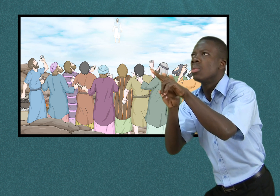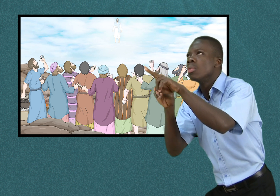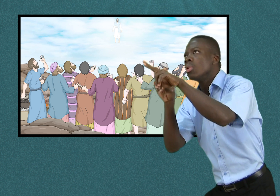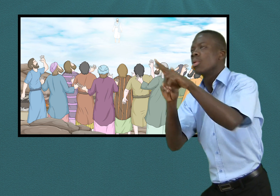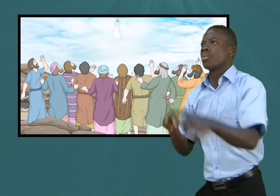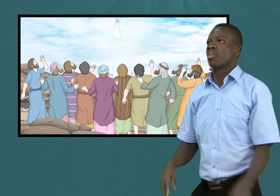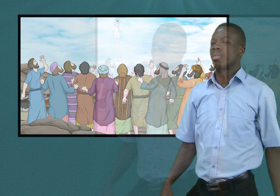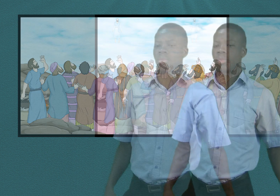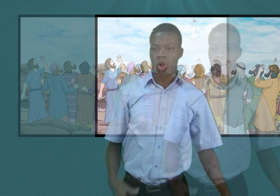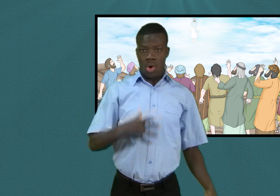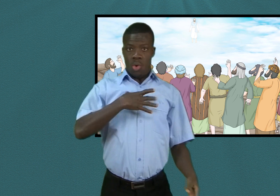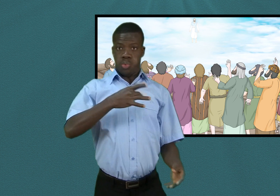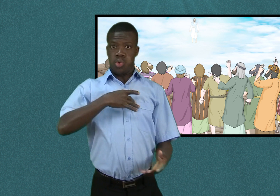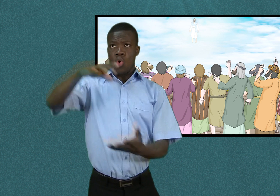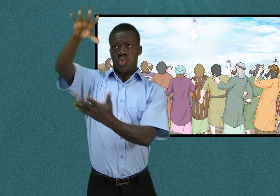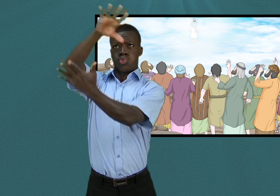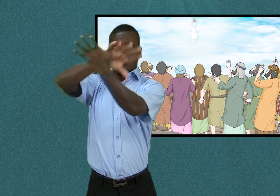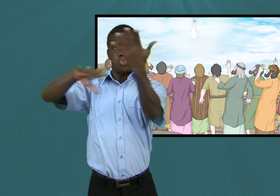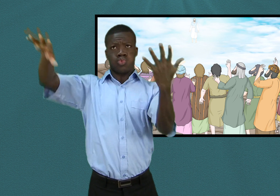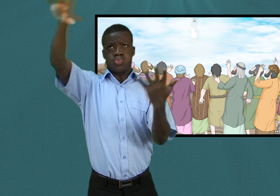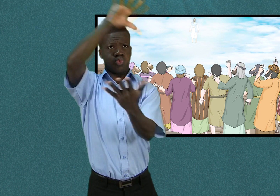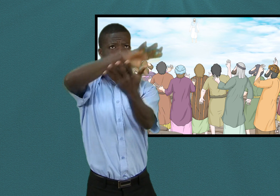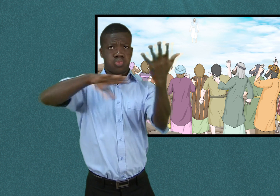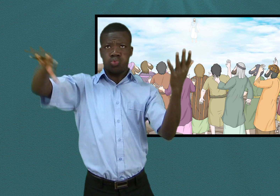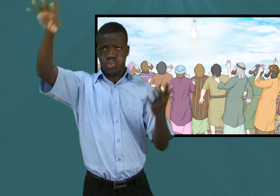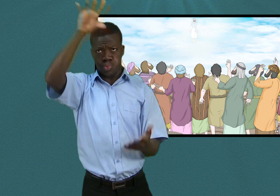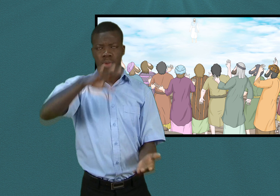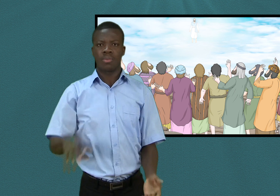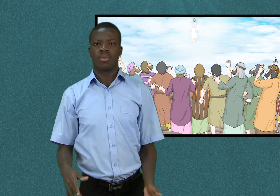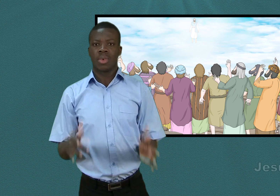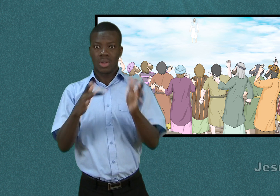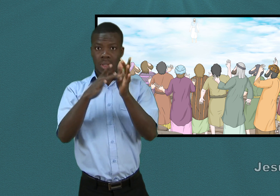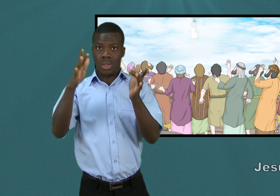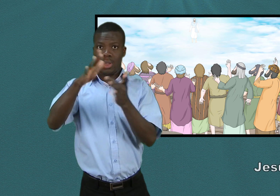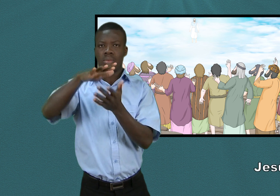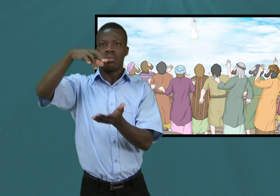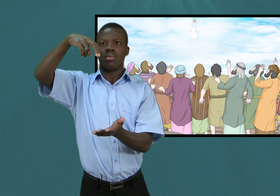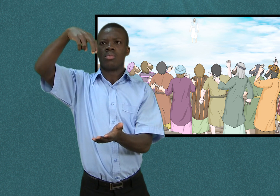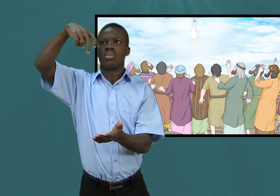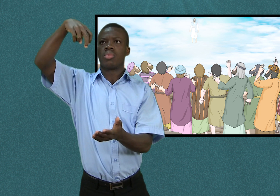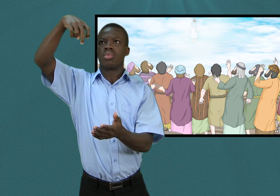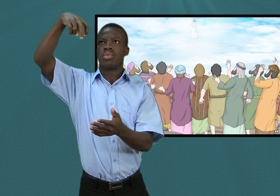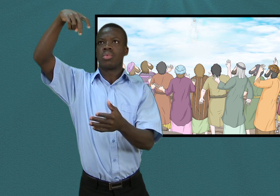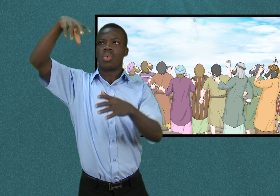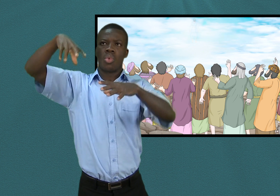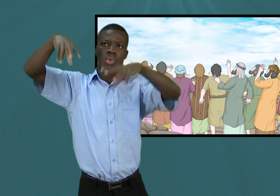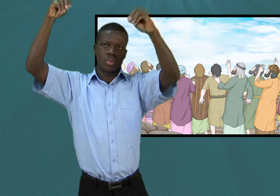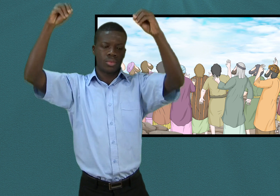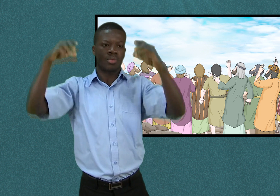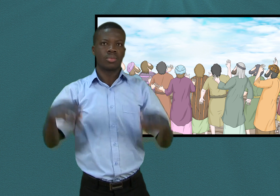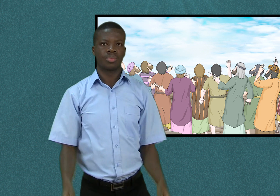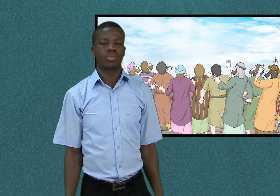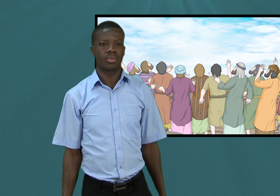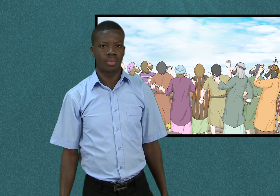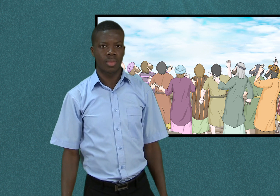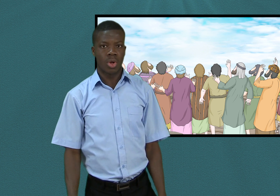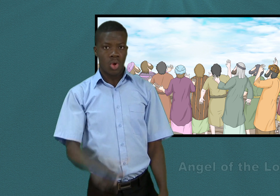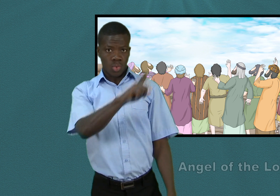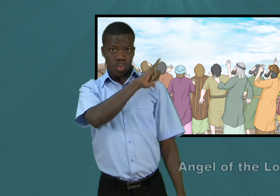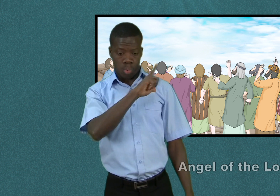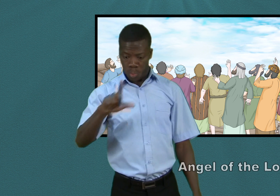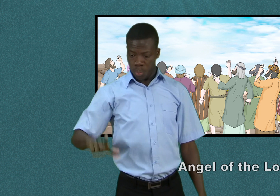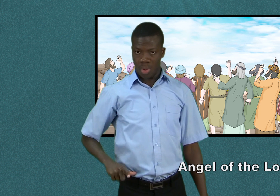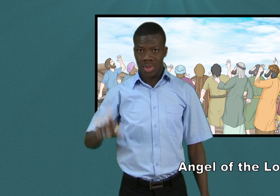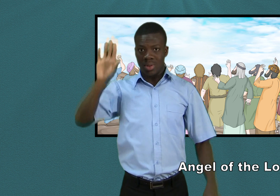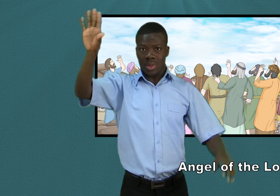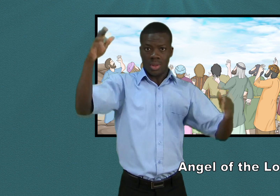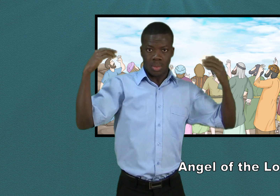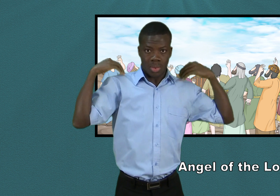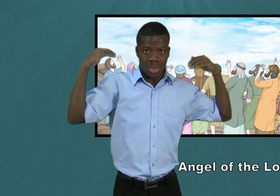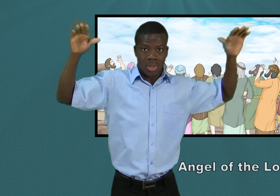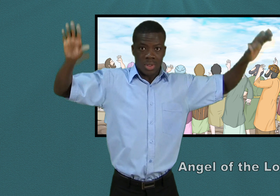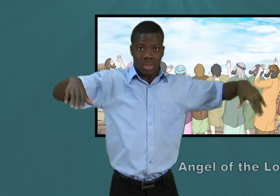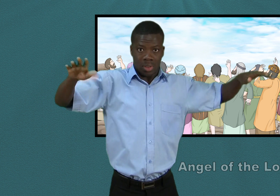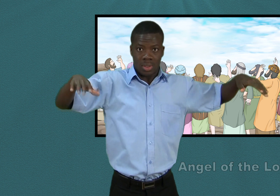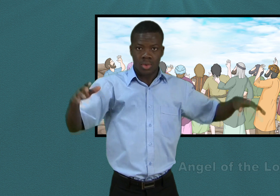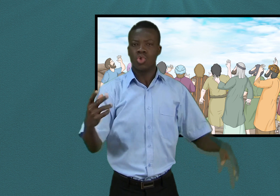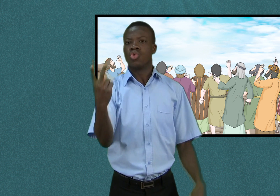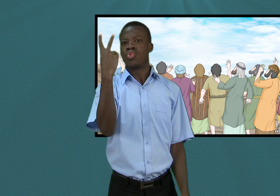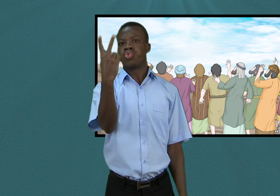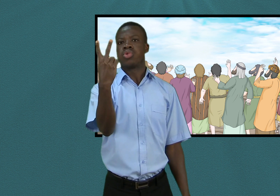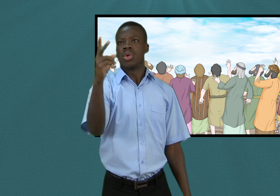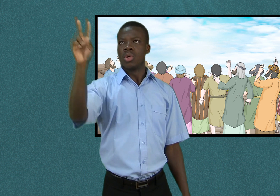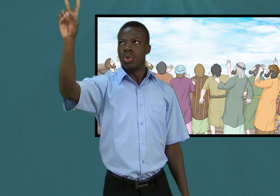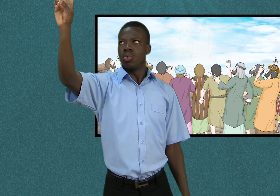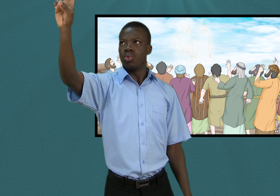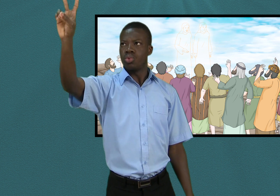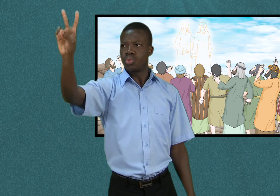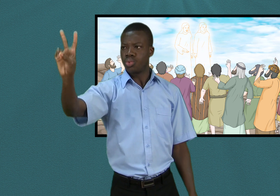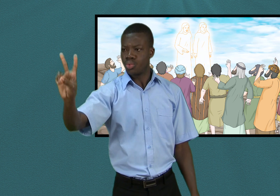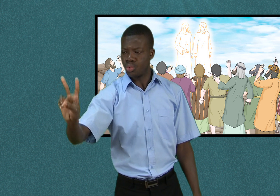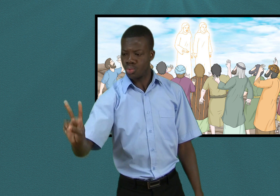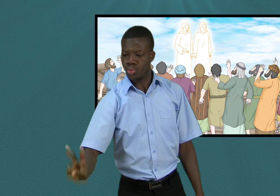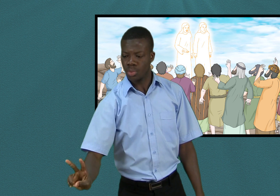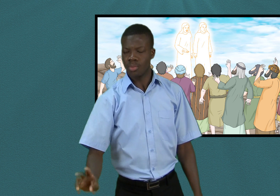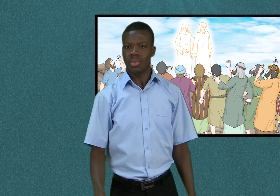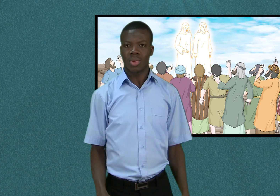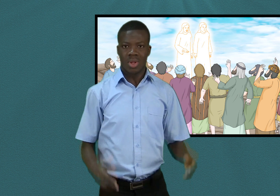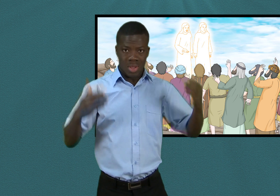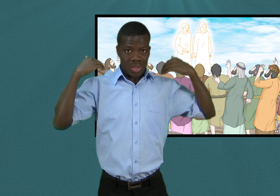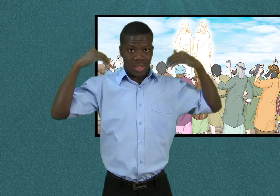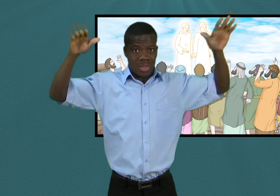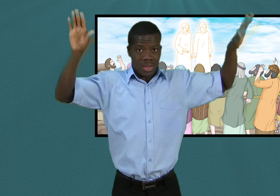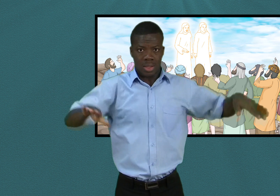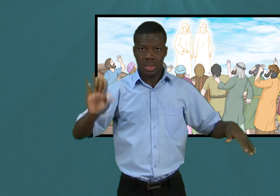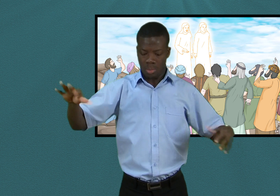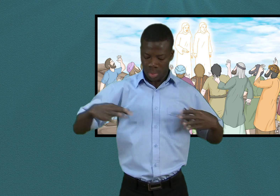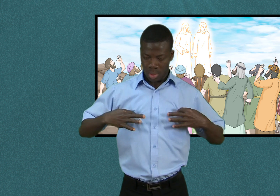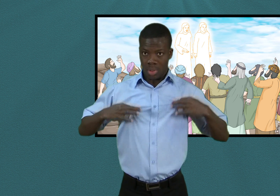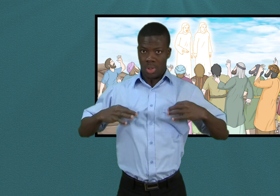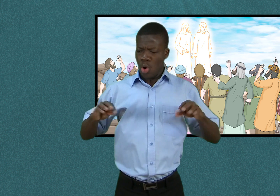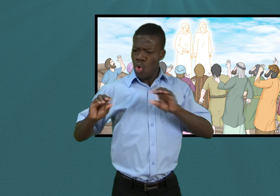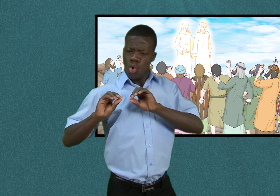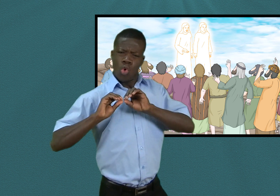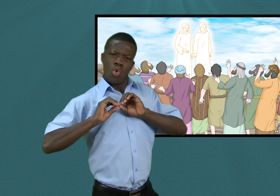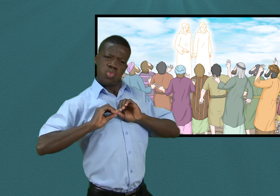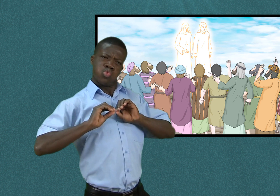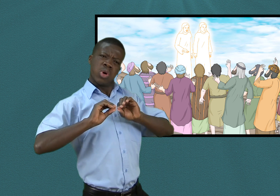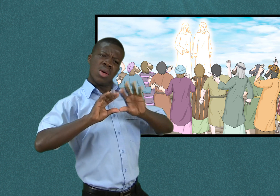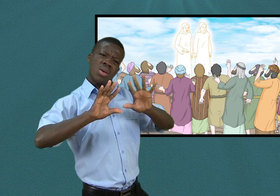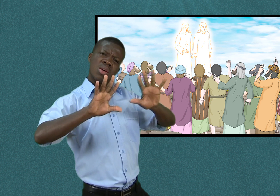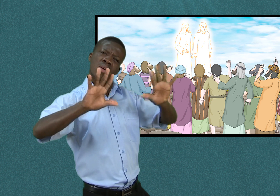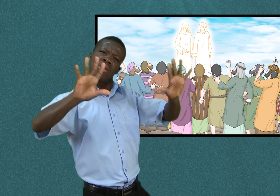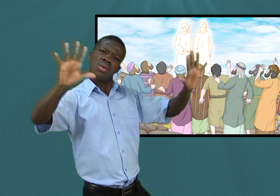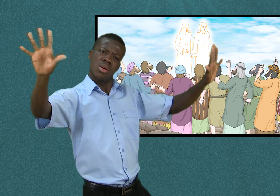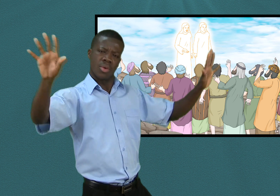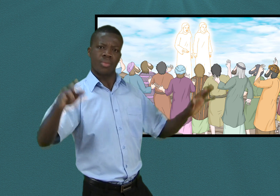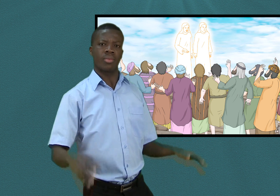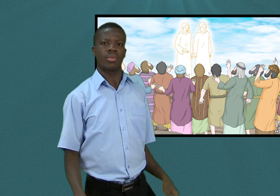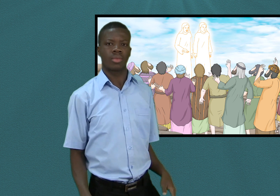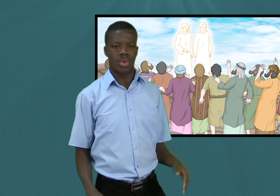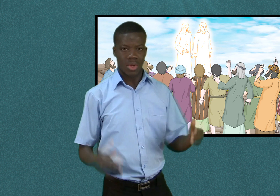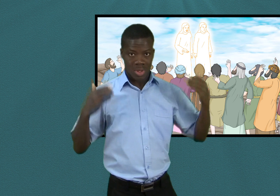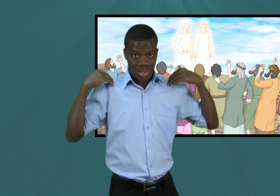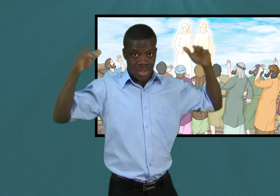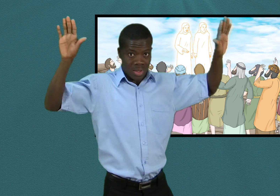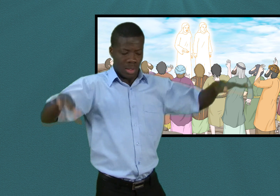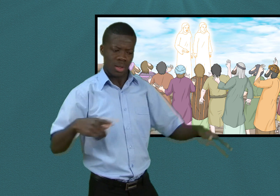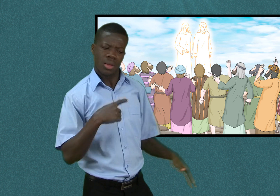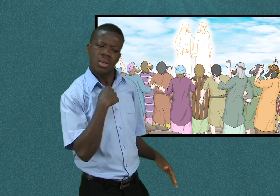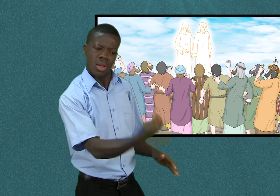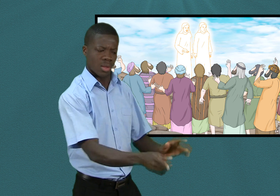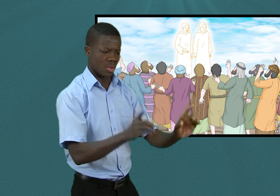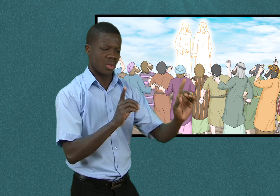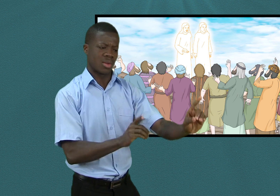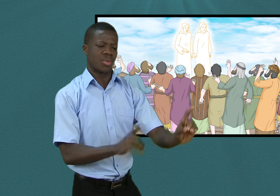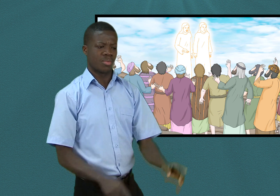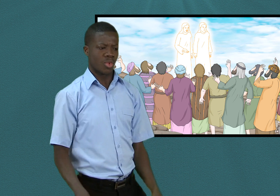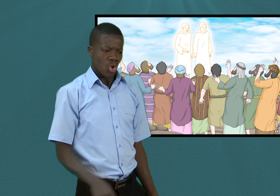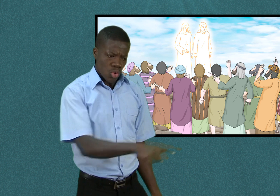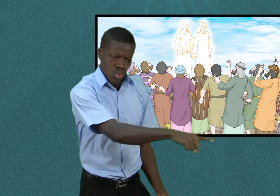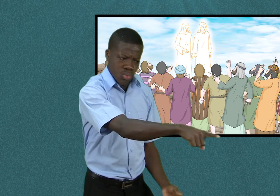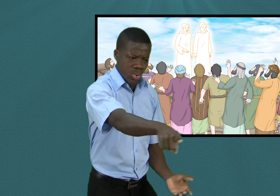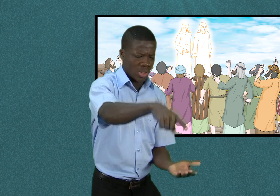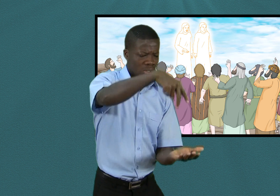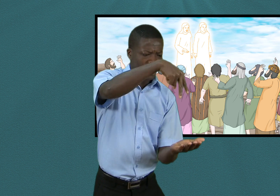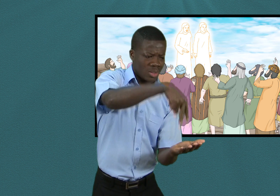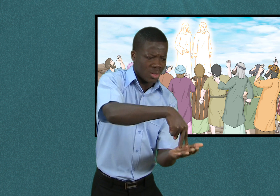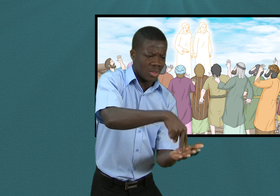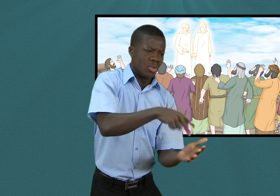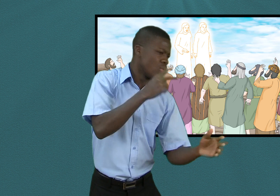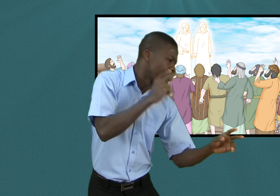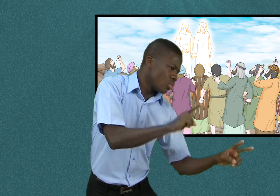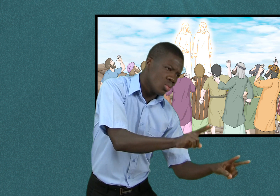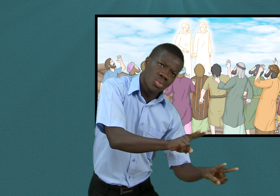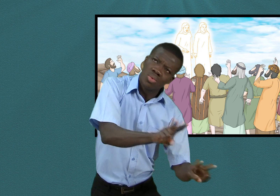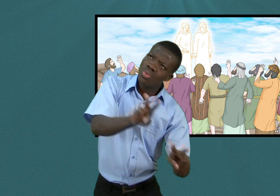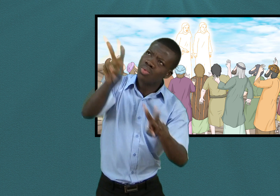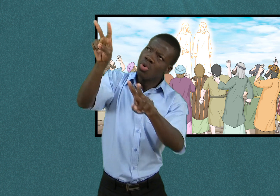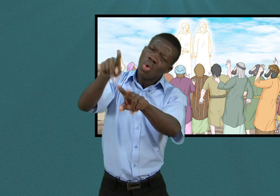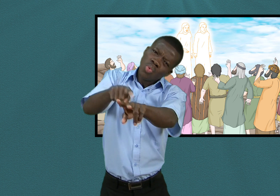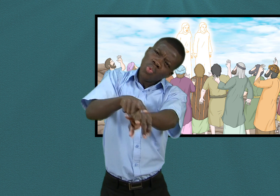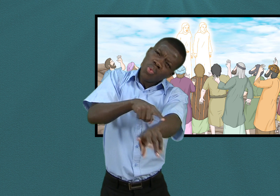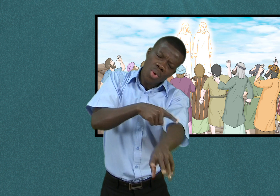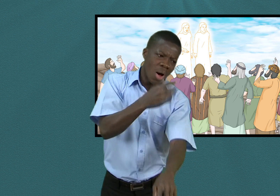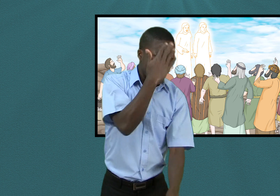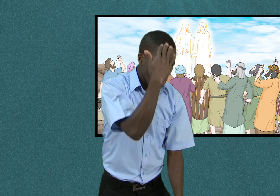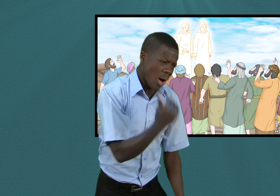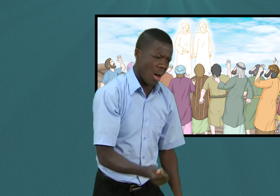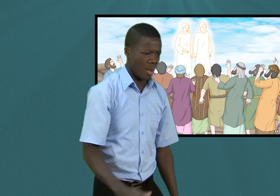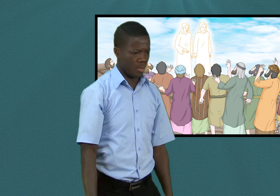They were looking intently into the sky as He was going, when suddenly two men dressed in white stood beside them.